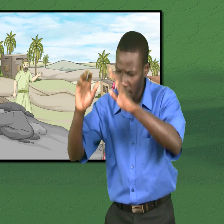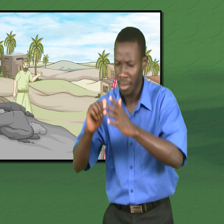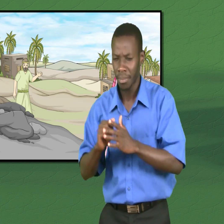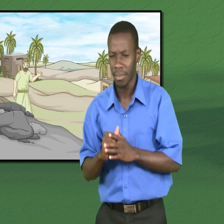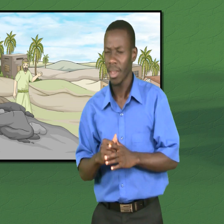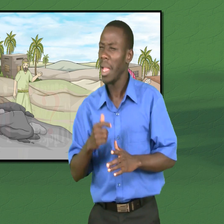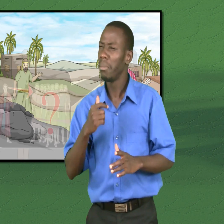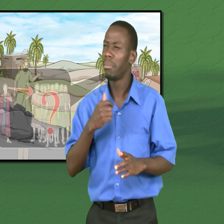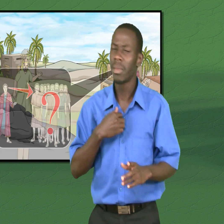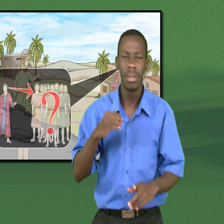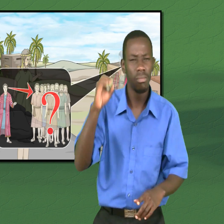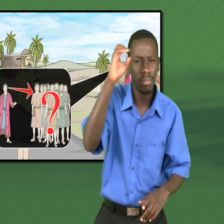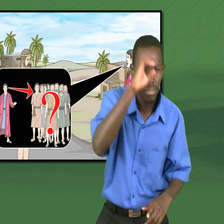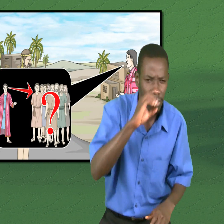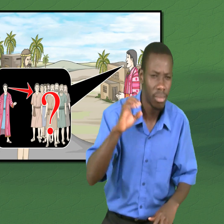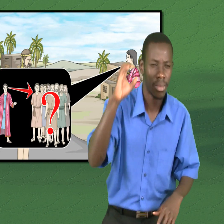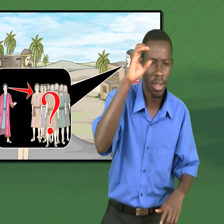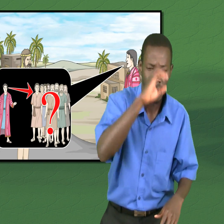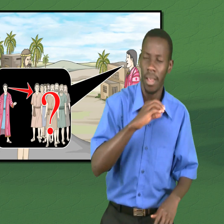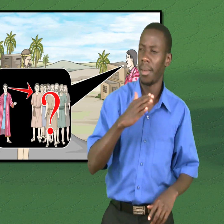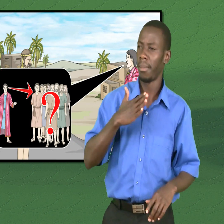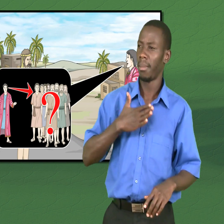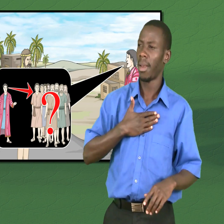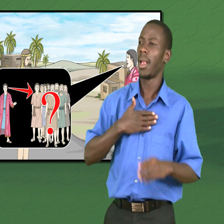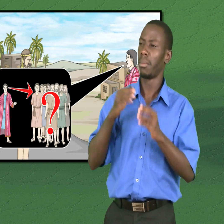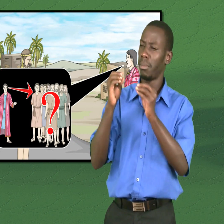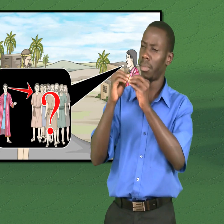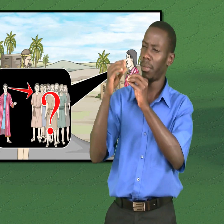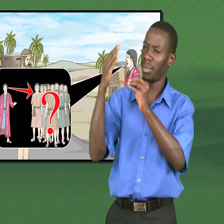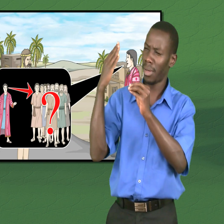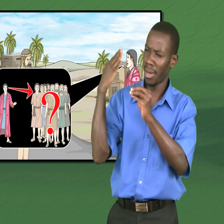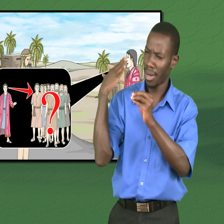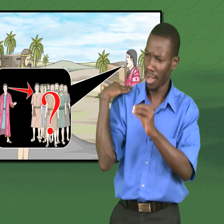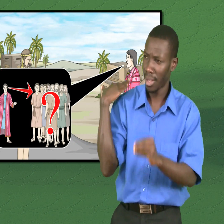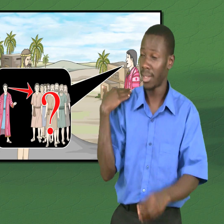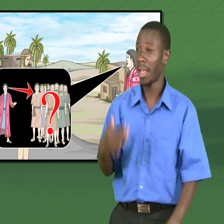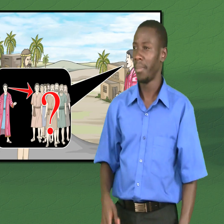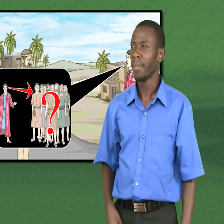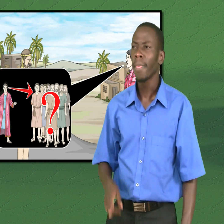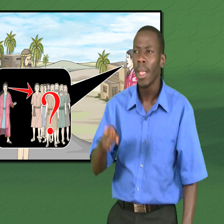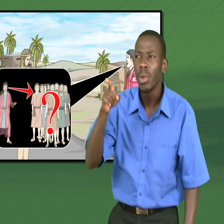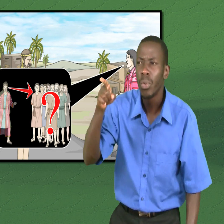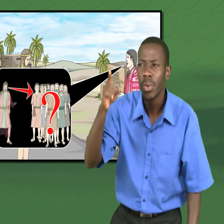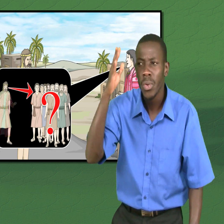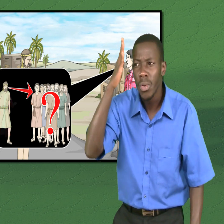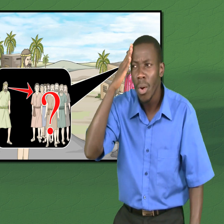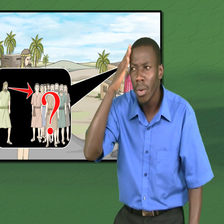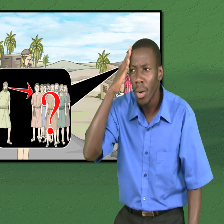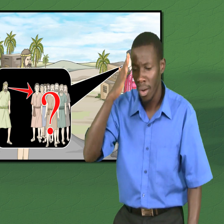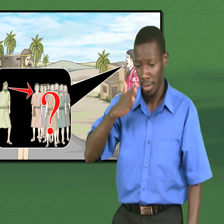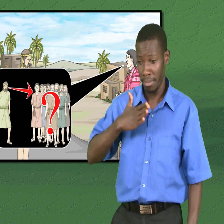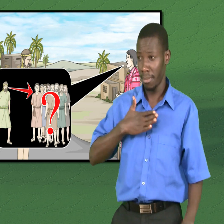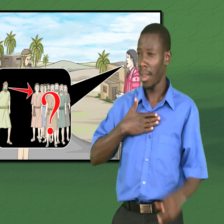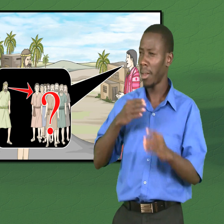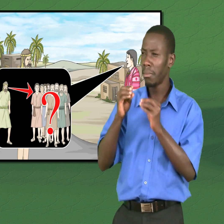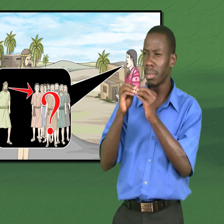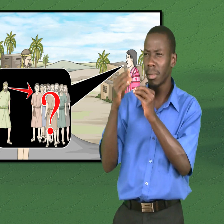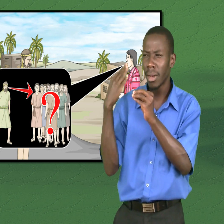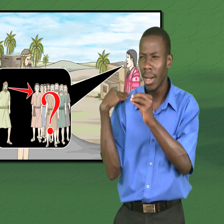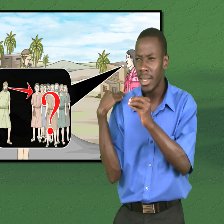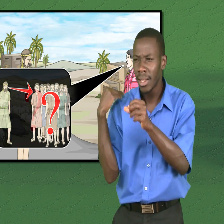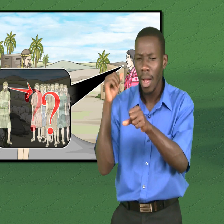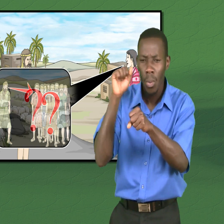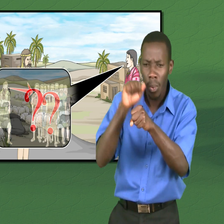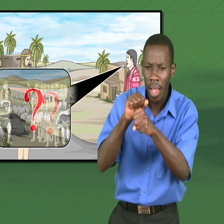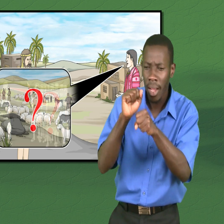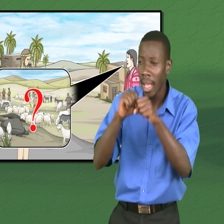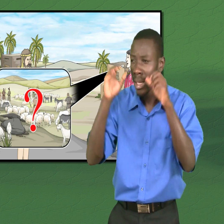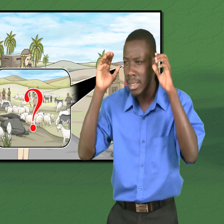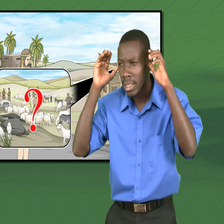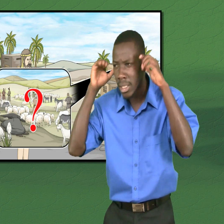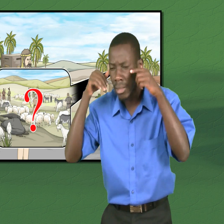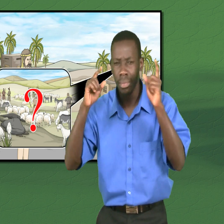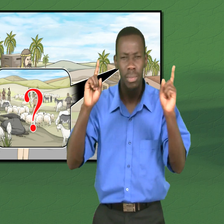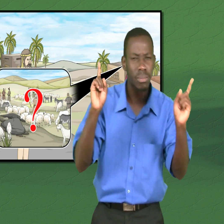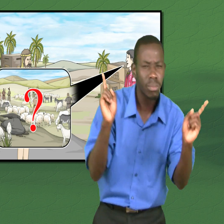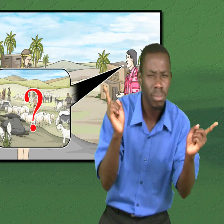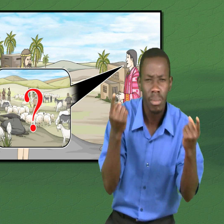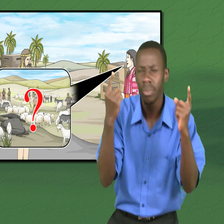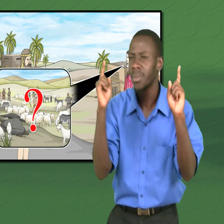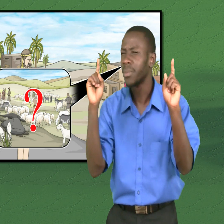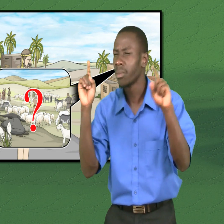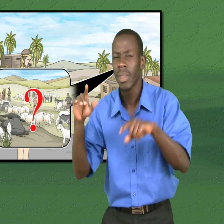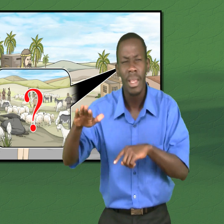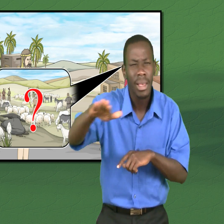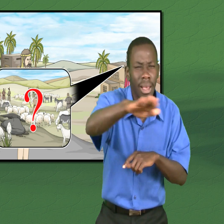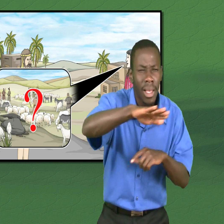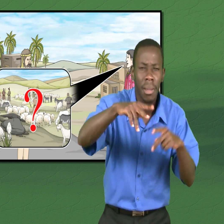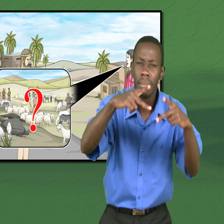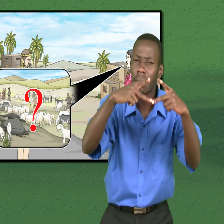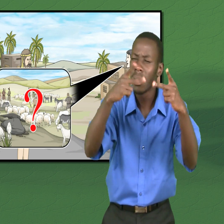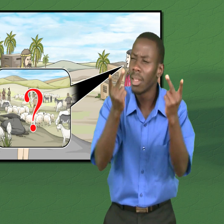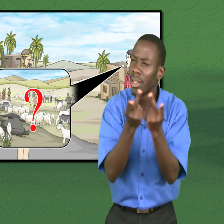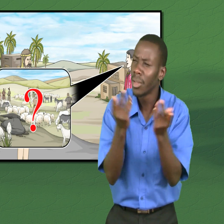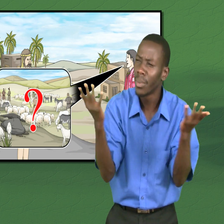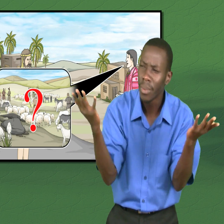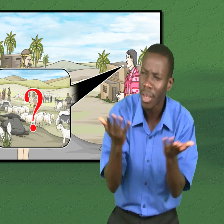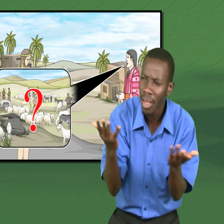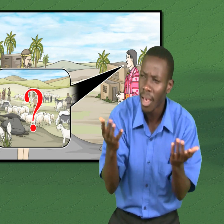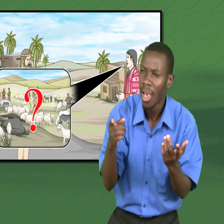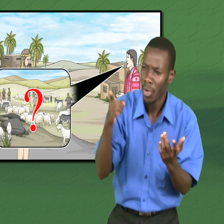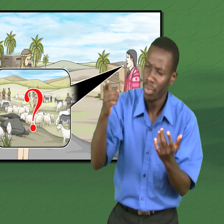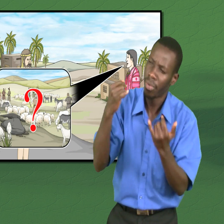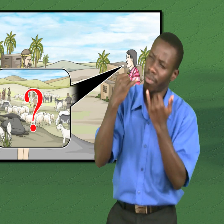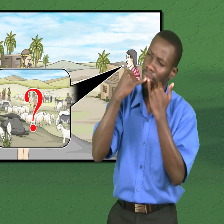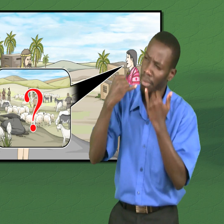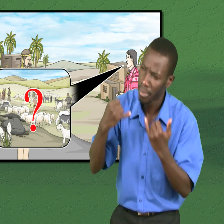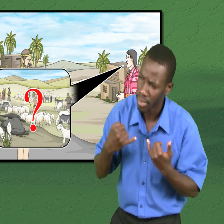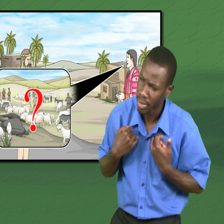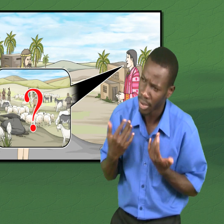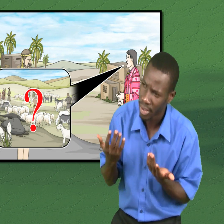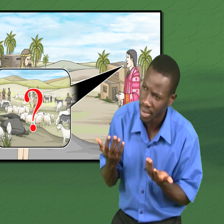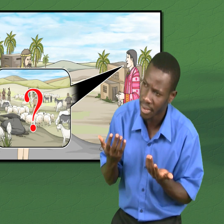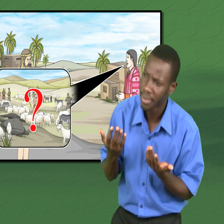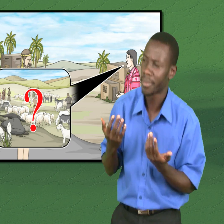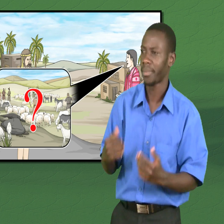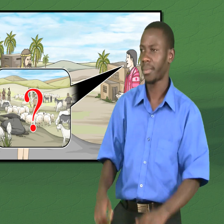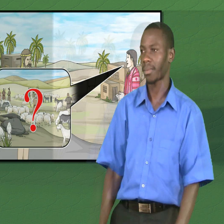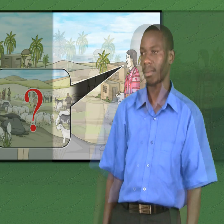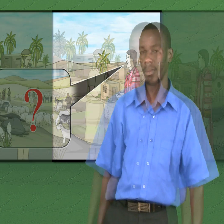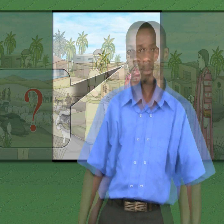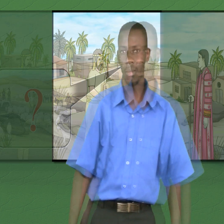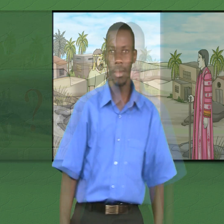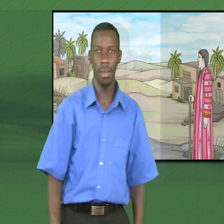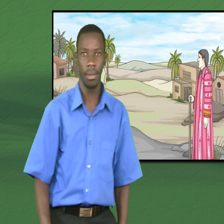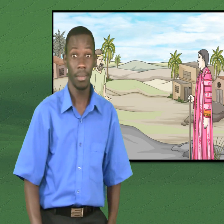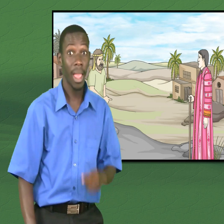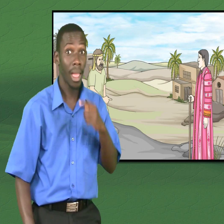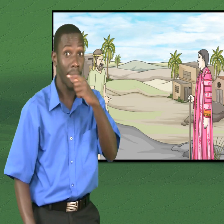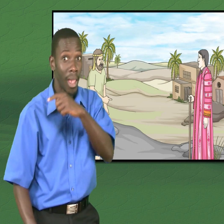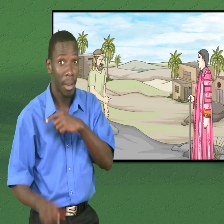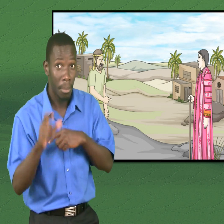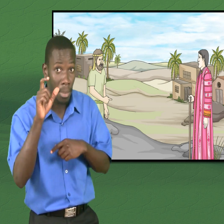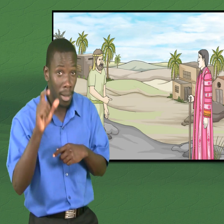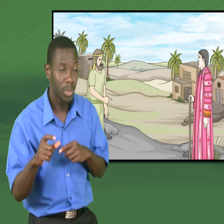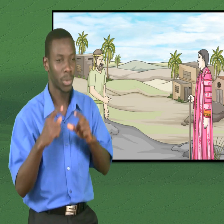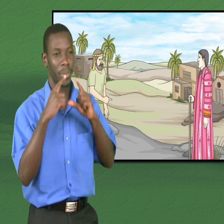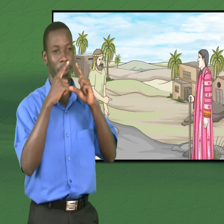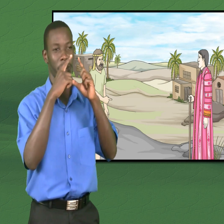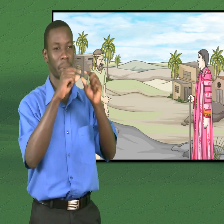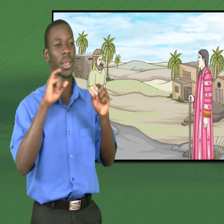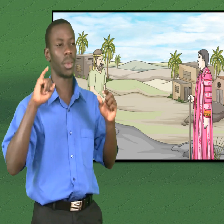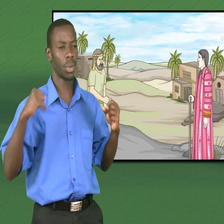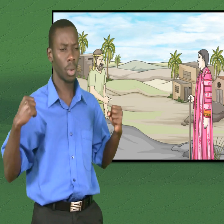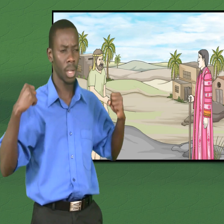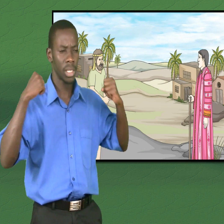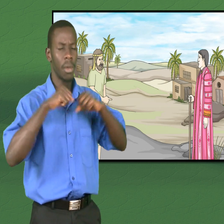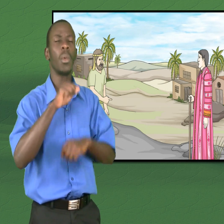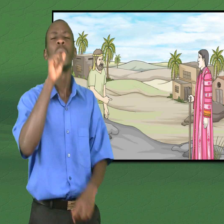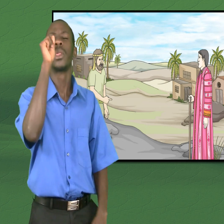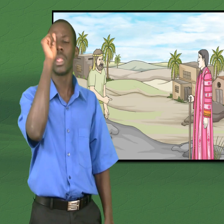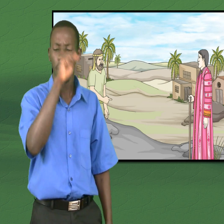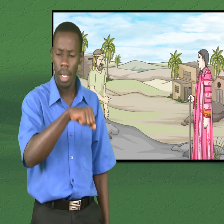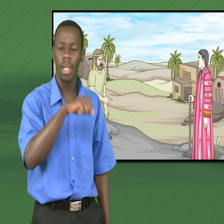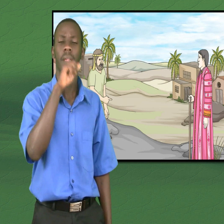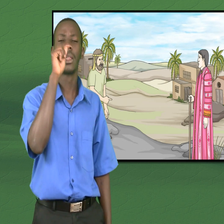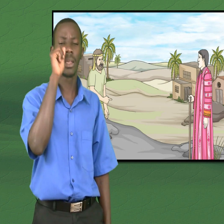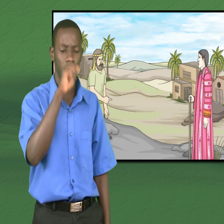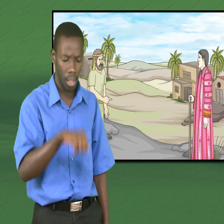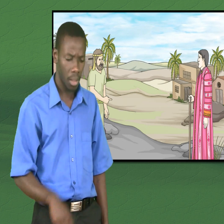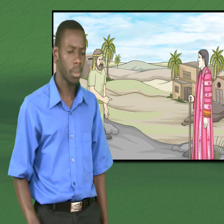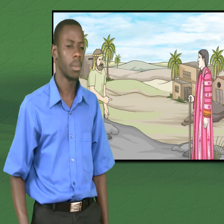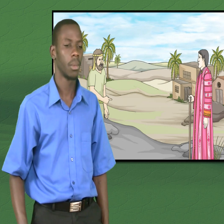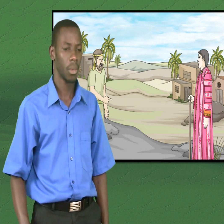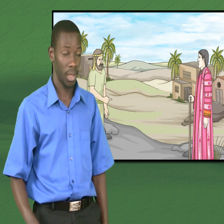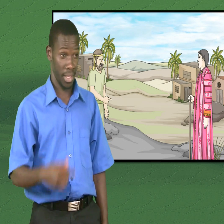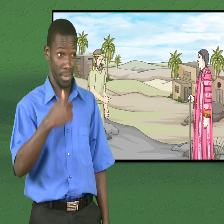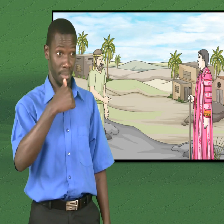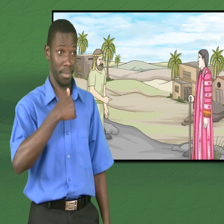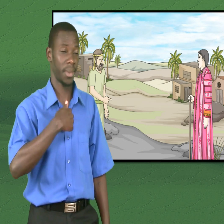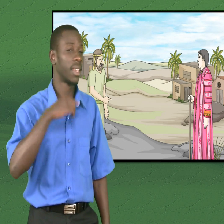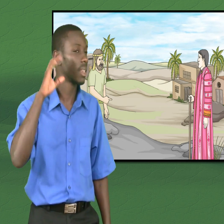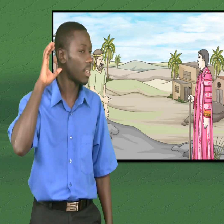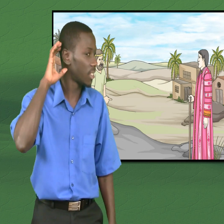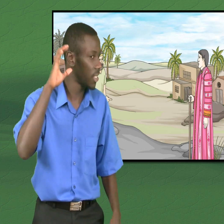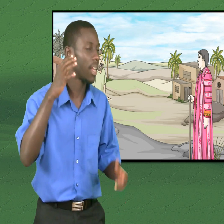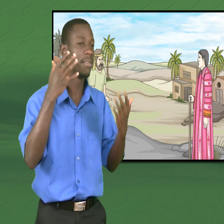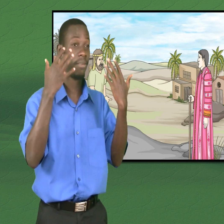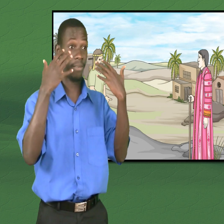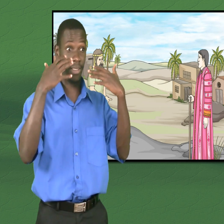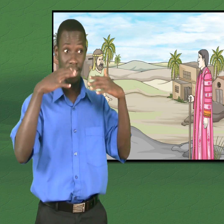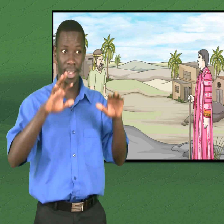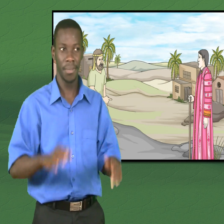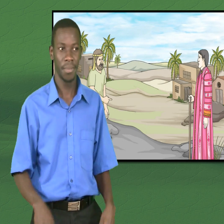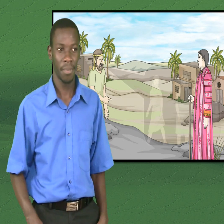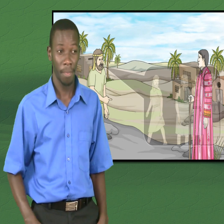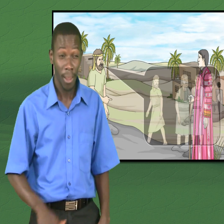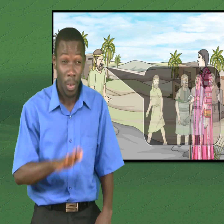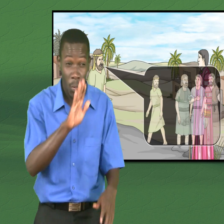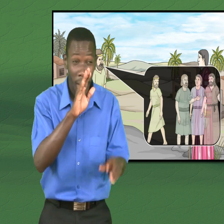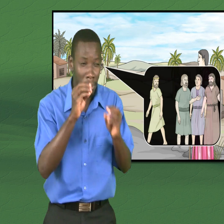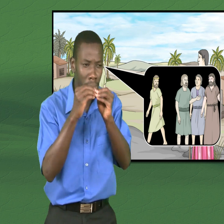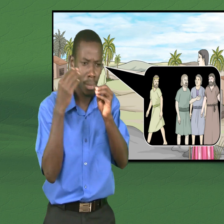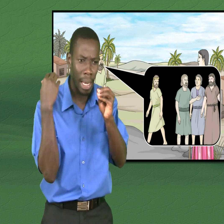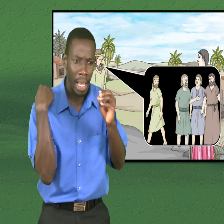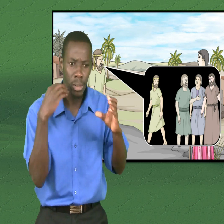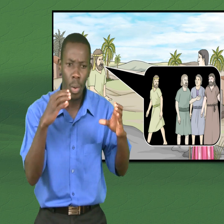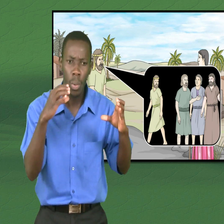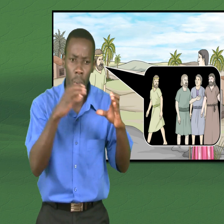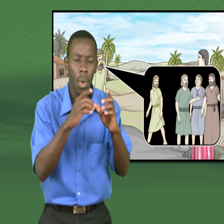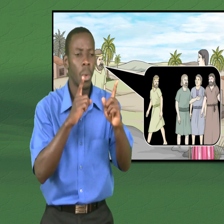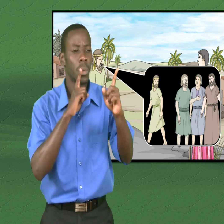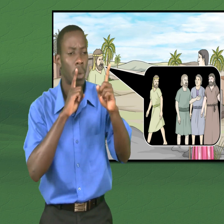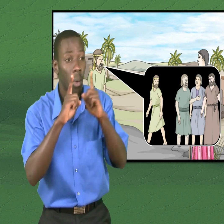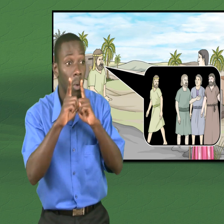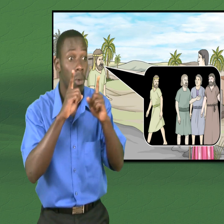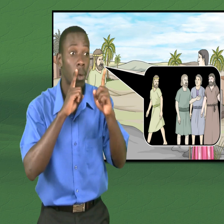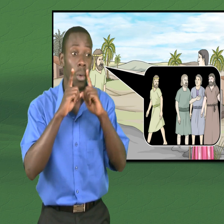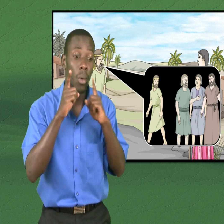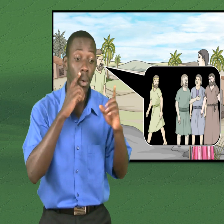“I am looking for my brothers,” Joseph replied. “Can you please tell me where they are pasturing their flocks?” “They have moved on from here,” the man answered.